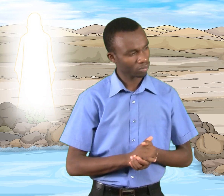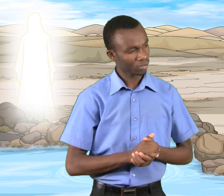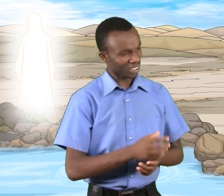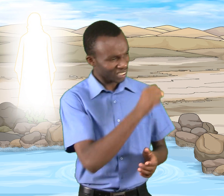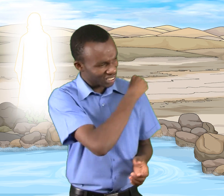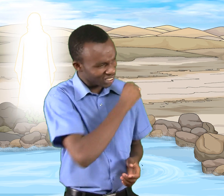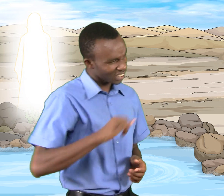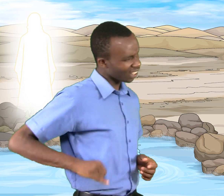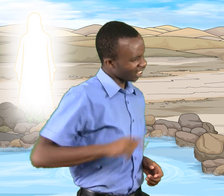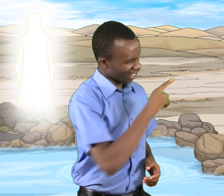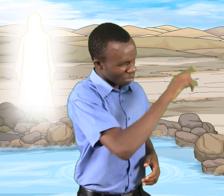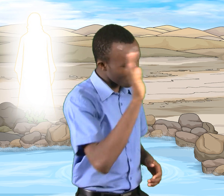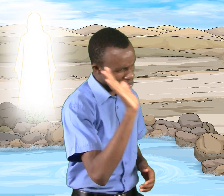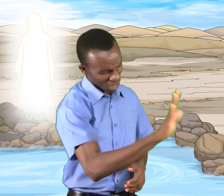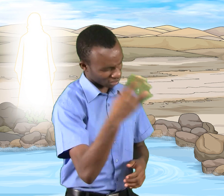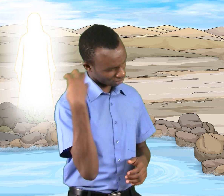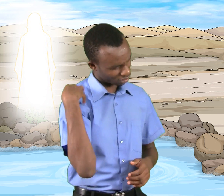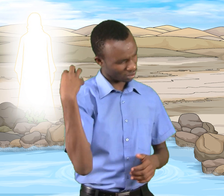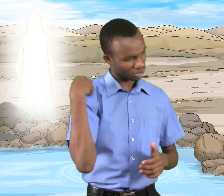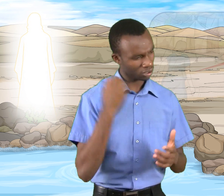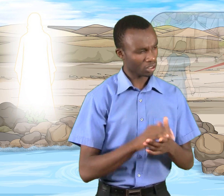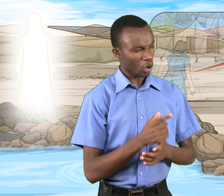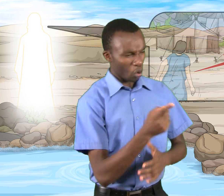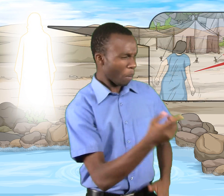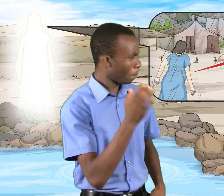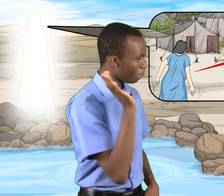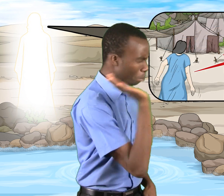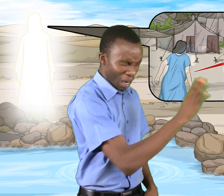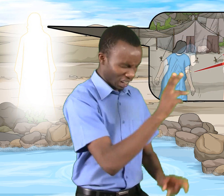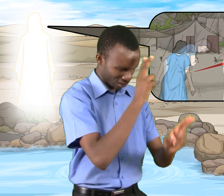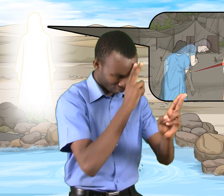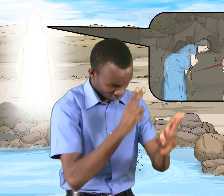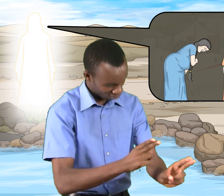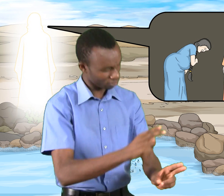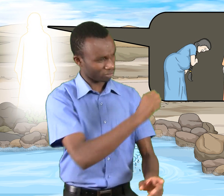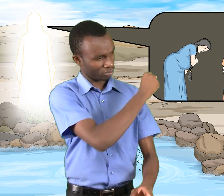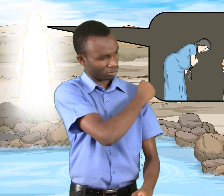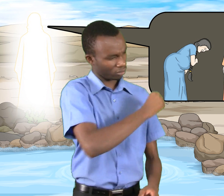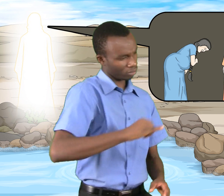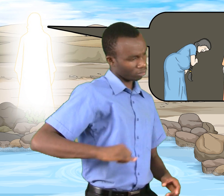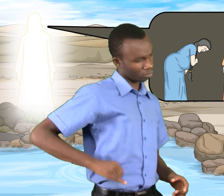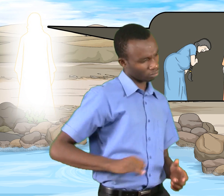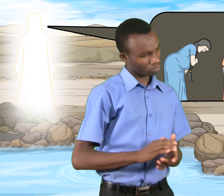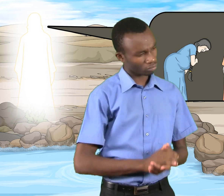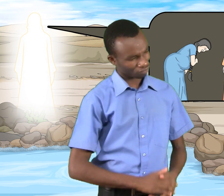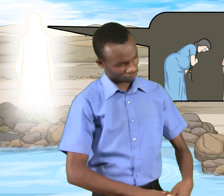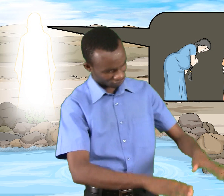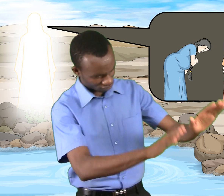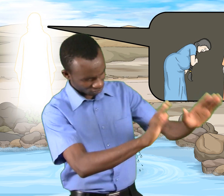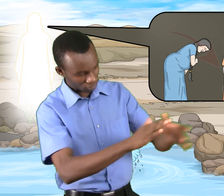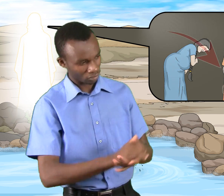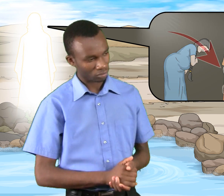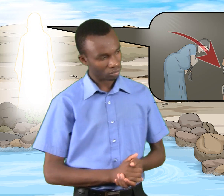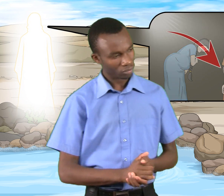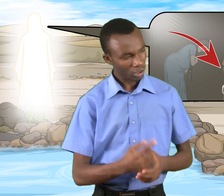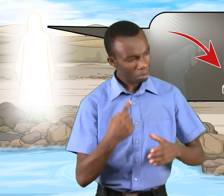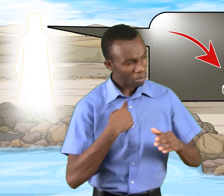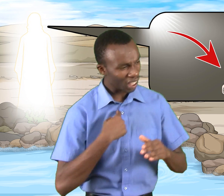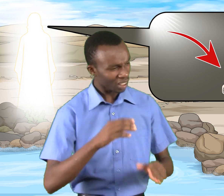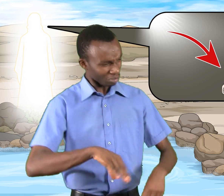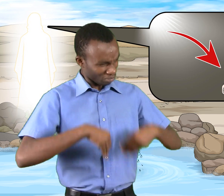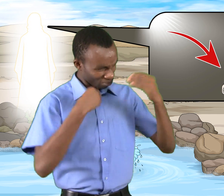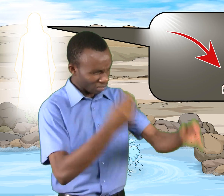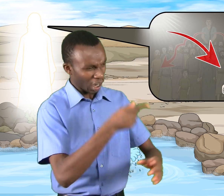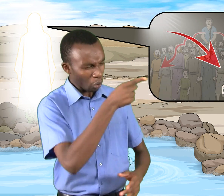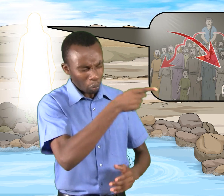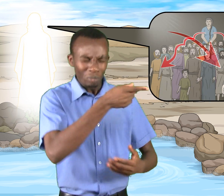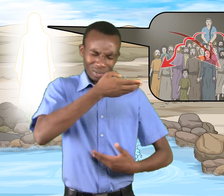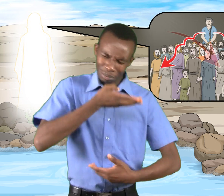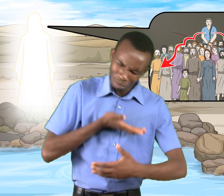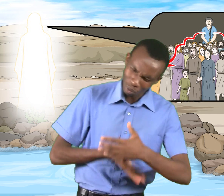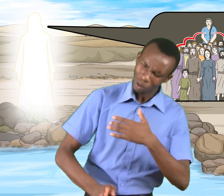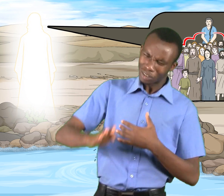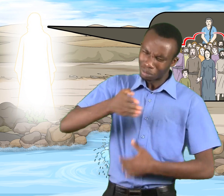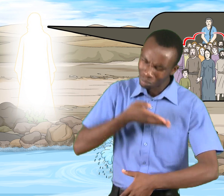So the angel of the LORD told her, “Return to your mistress and submit to her authority.”